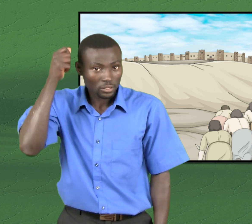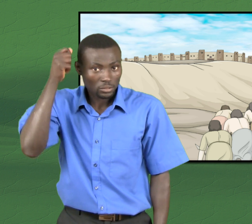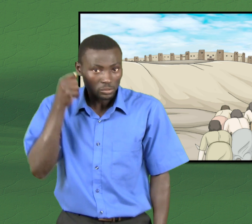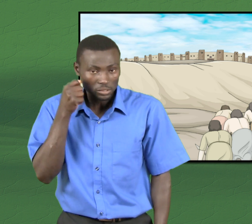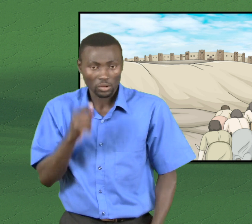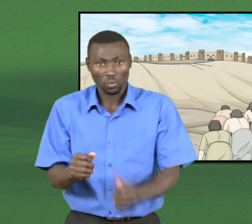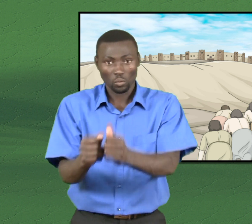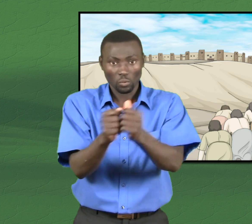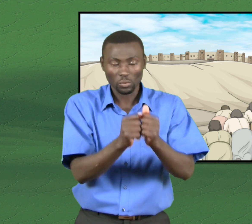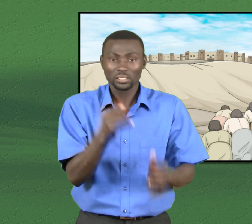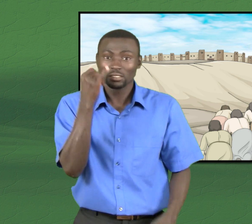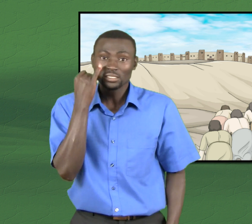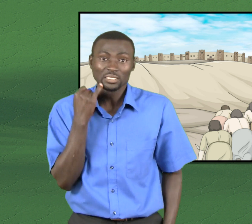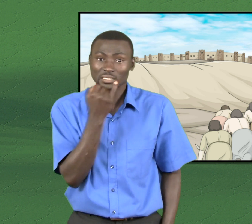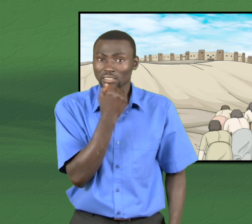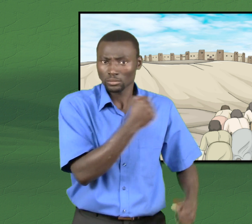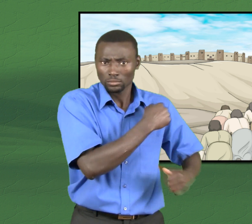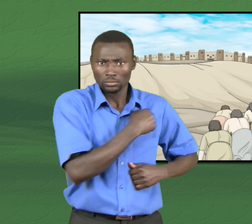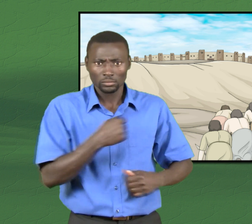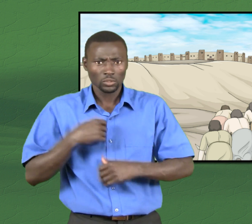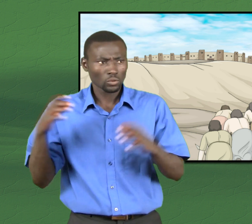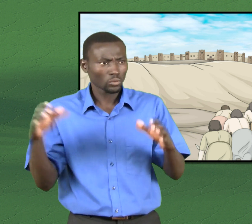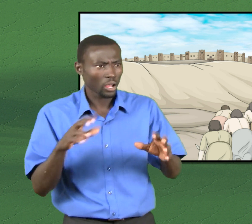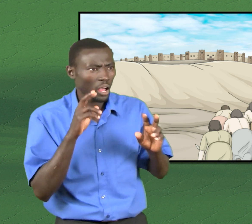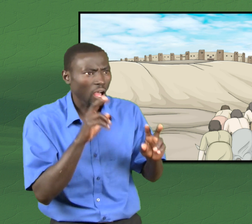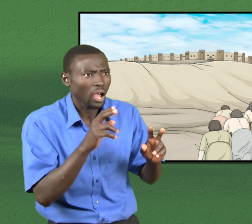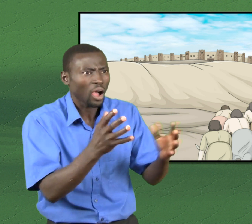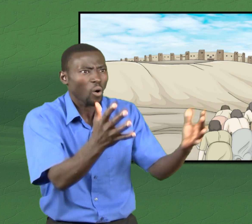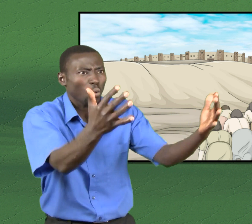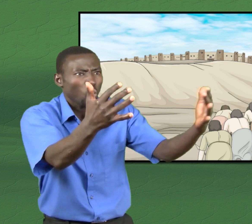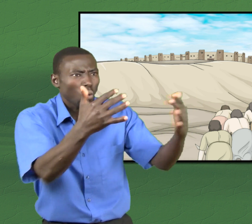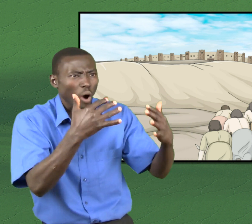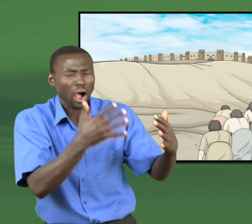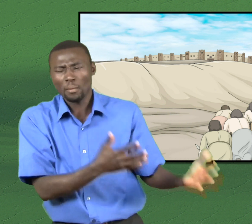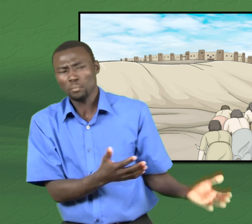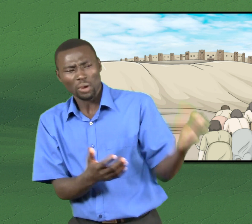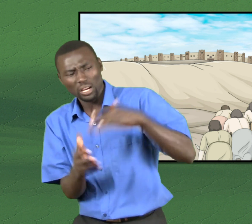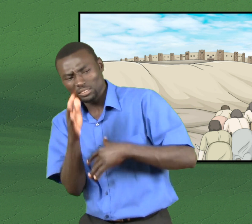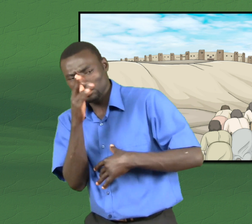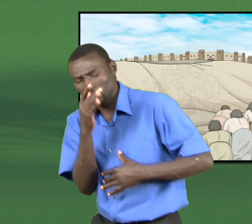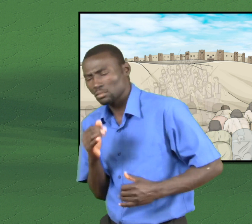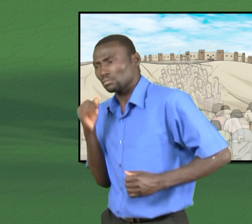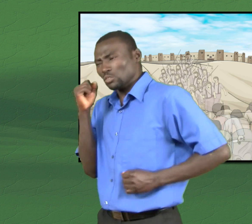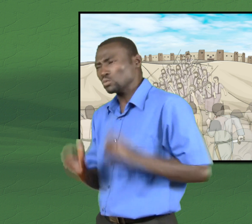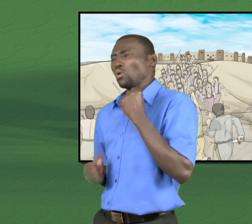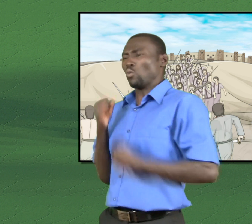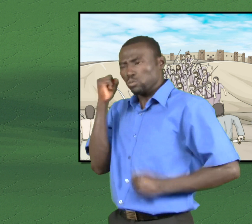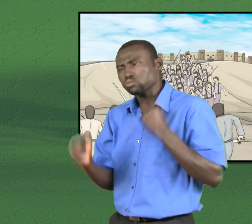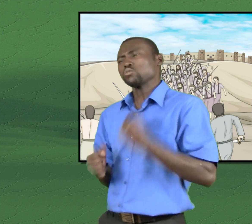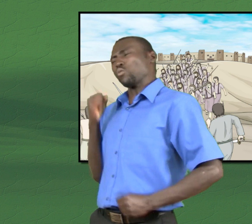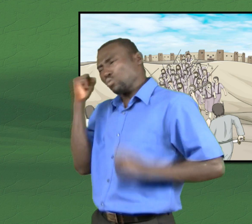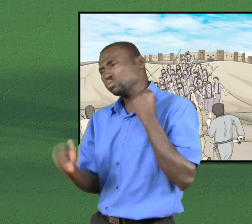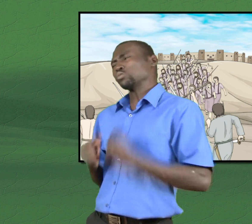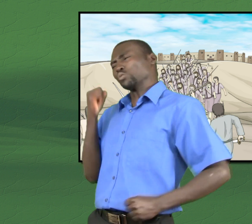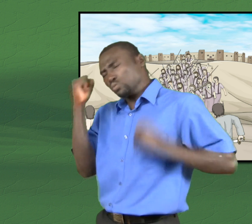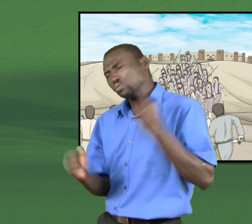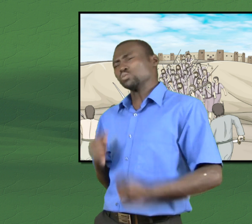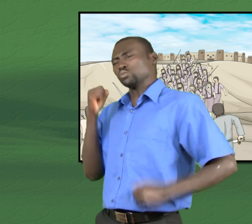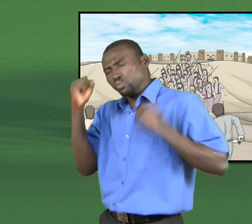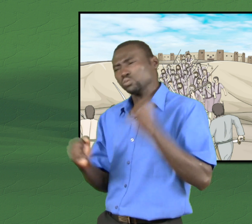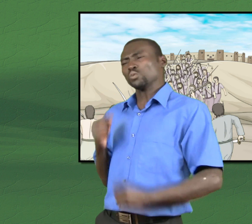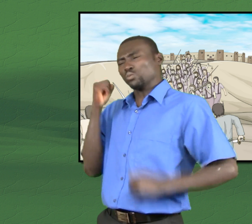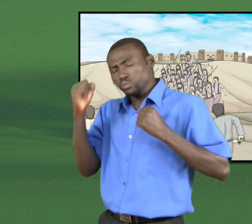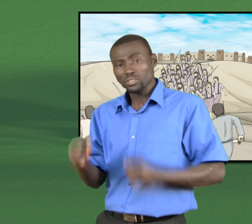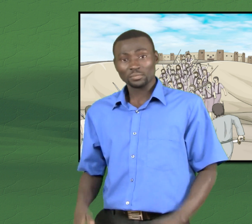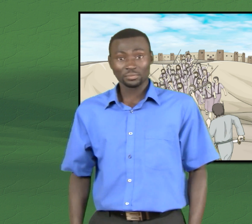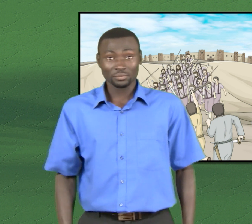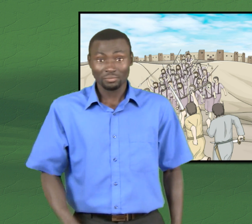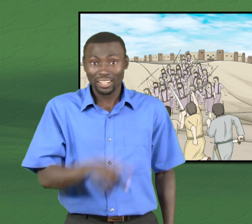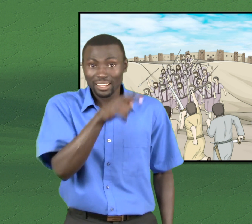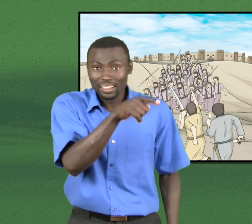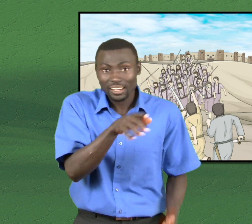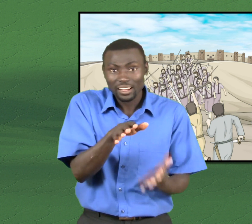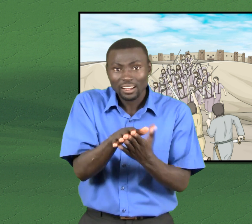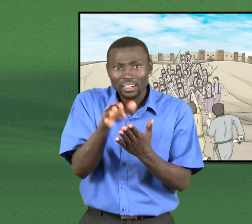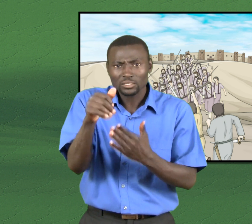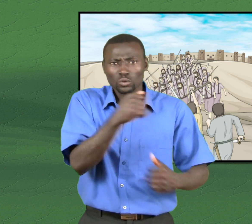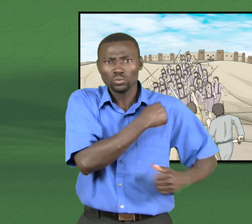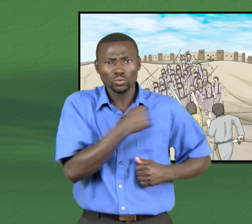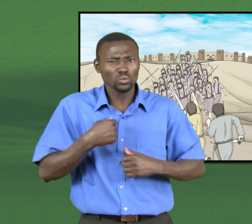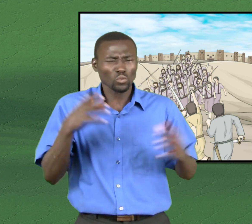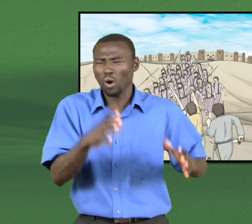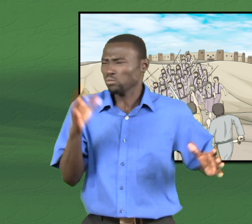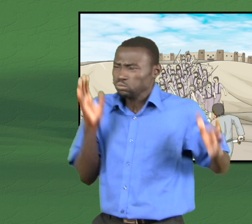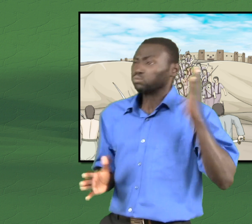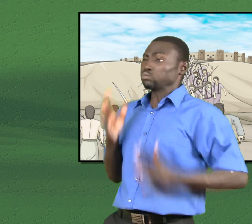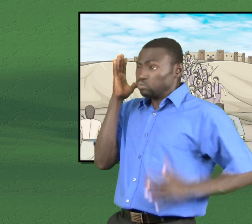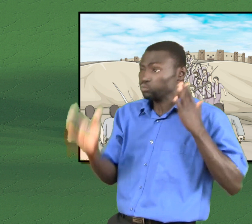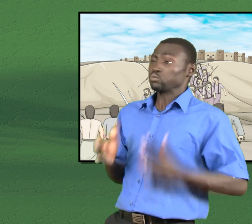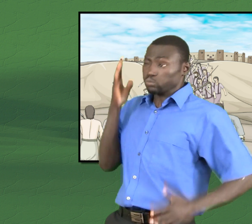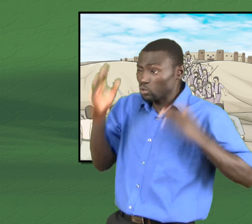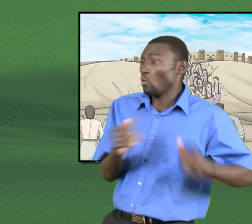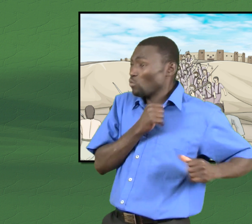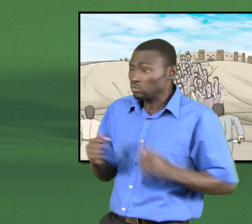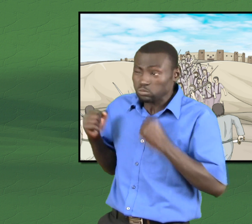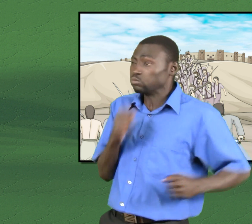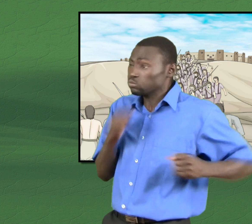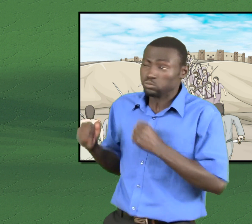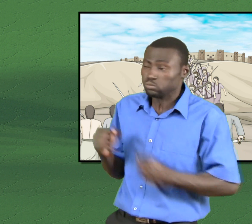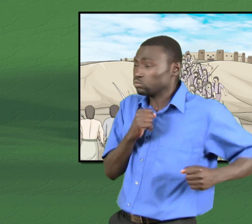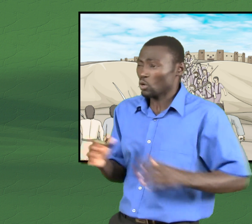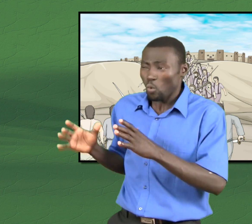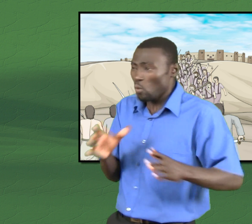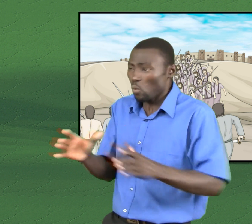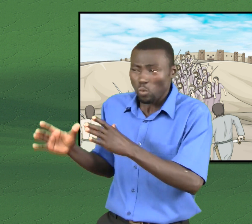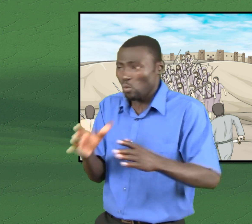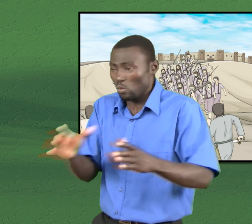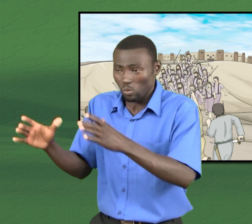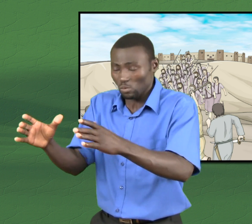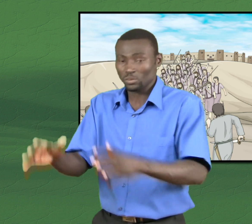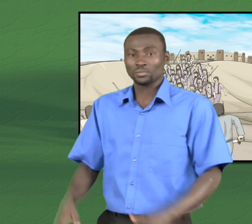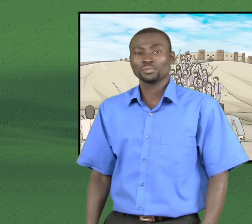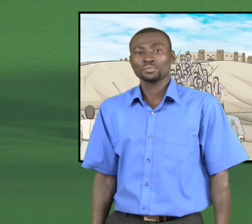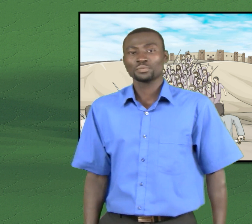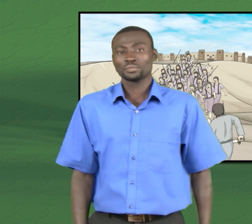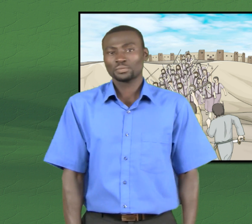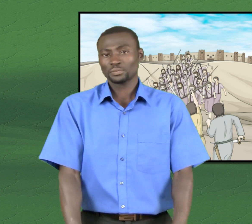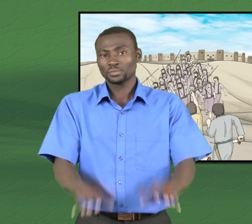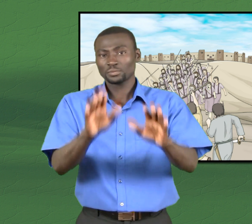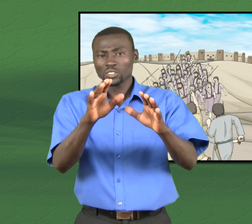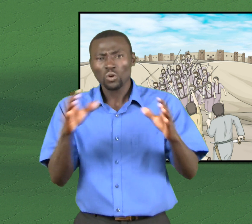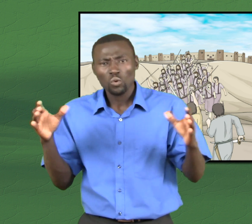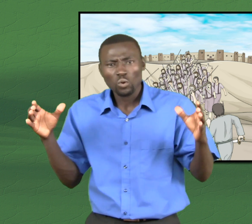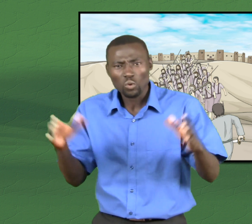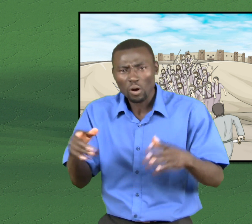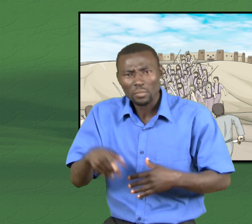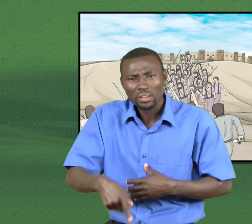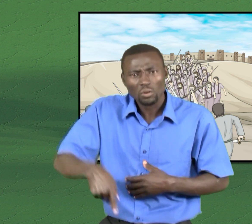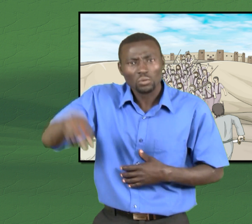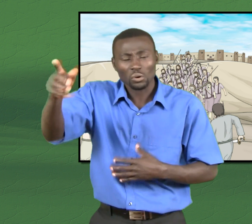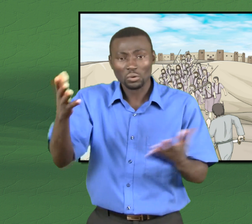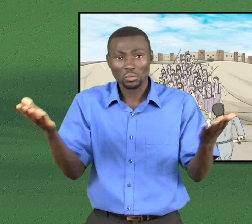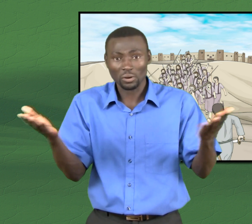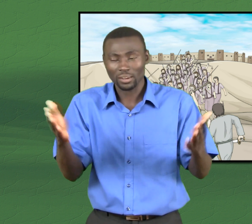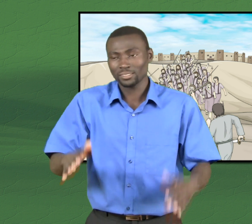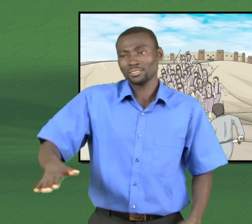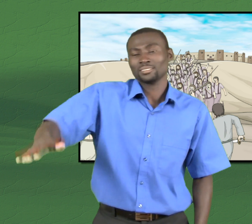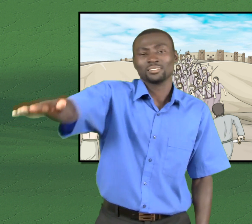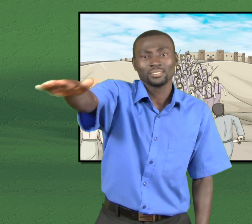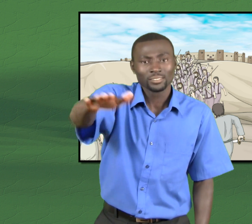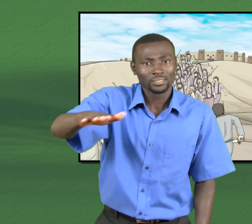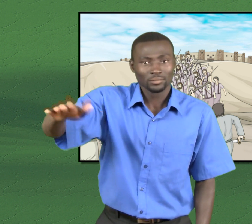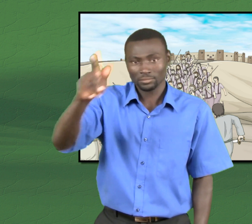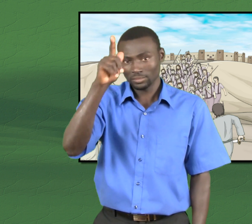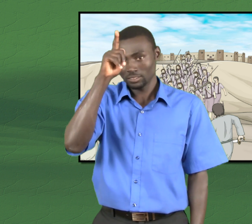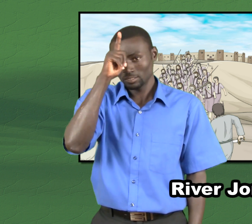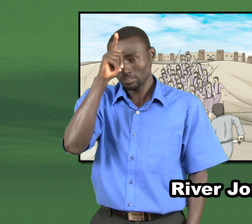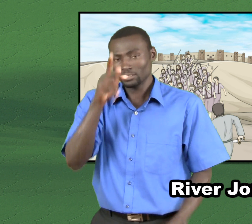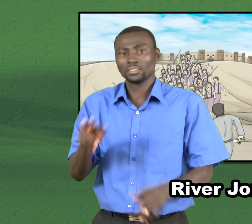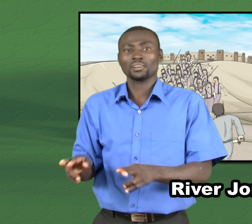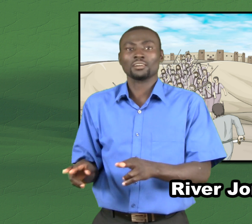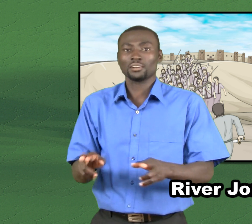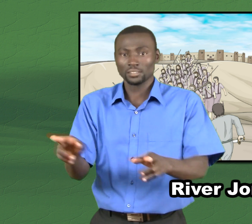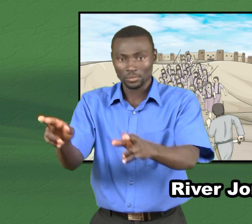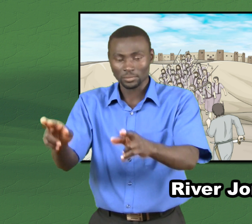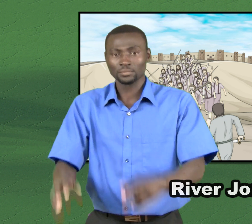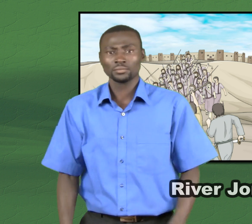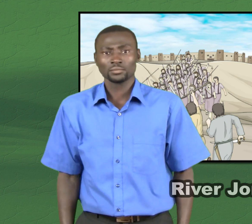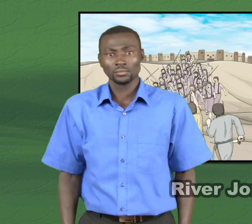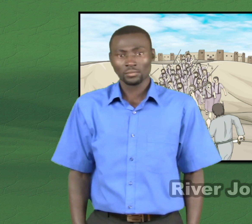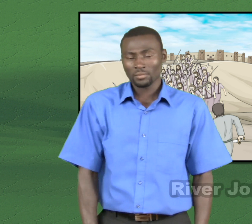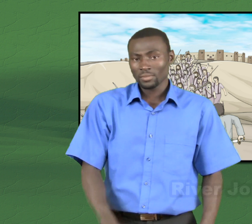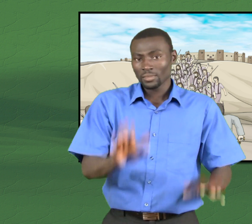Joshua and all Israel let themselves be beaten back before them, and they fled toward the wilderness.